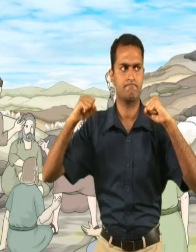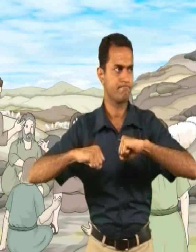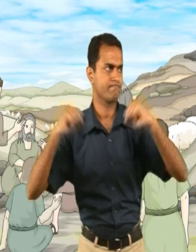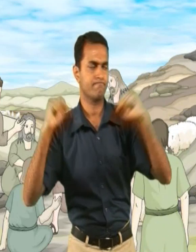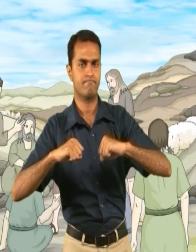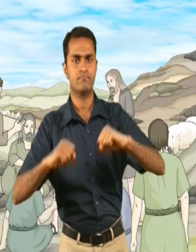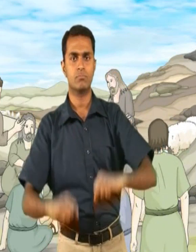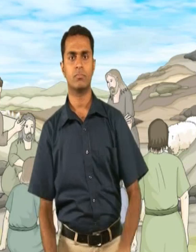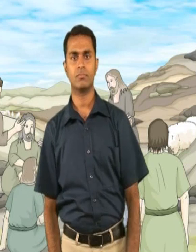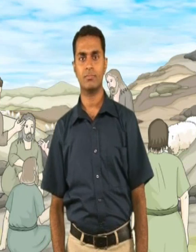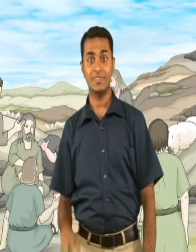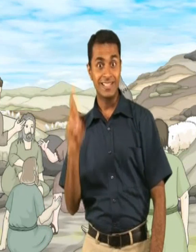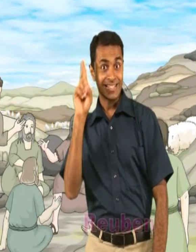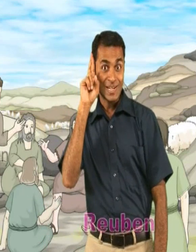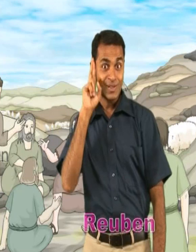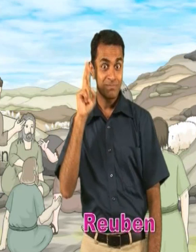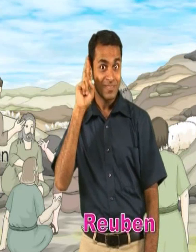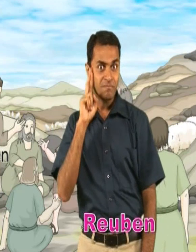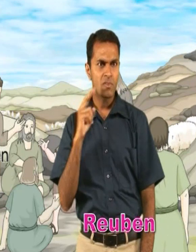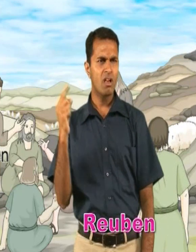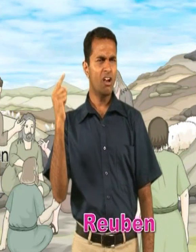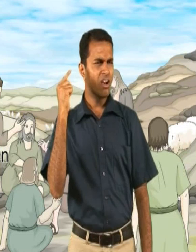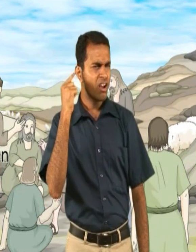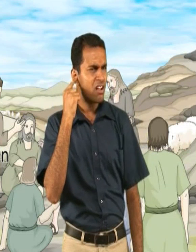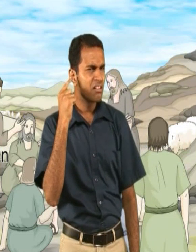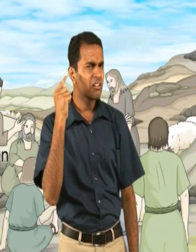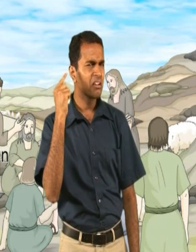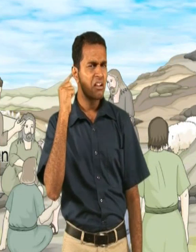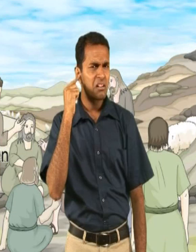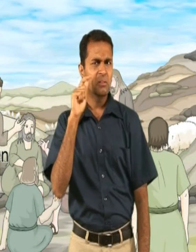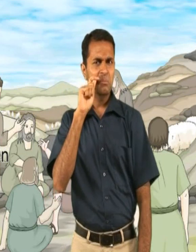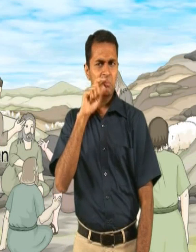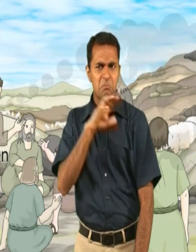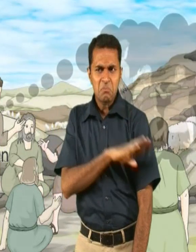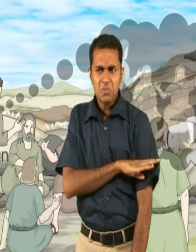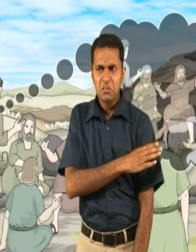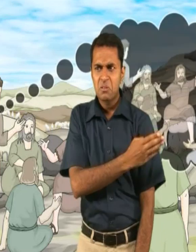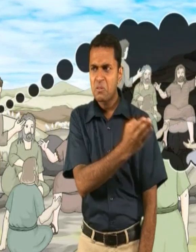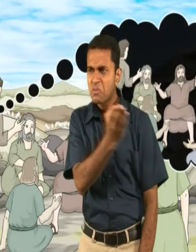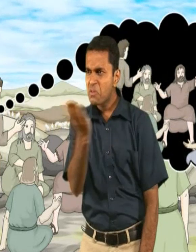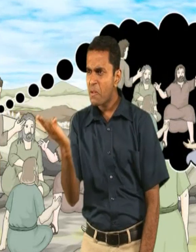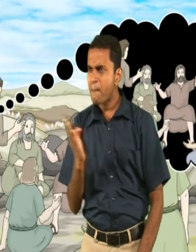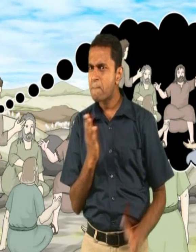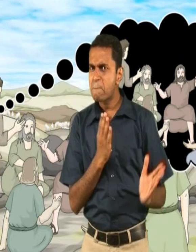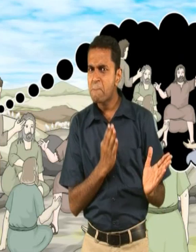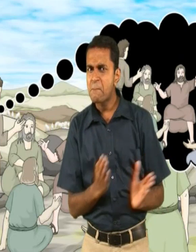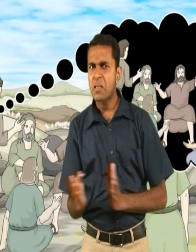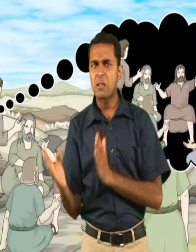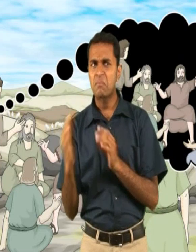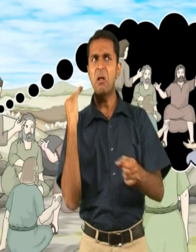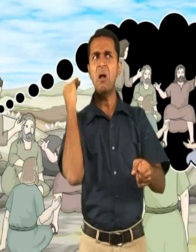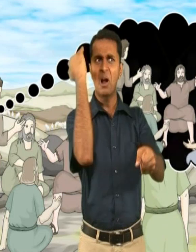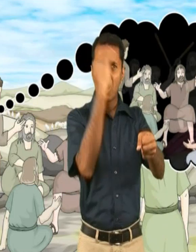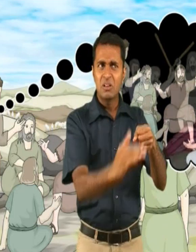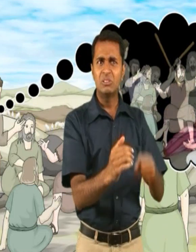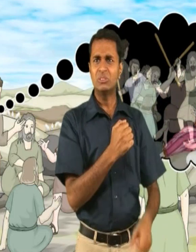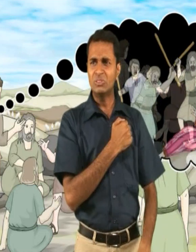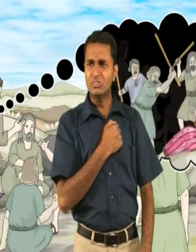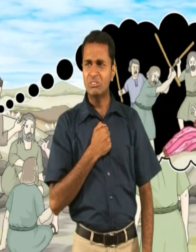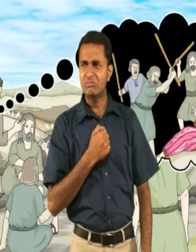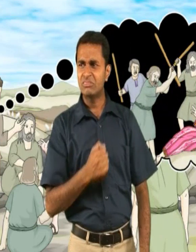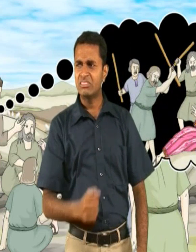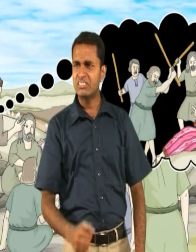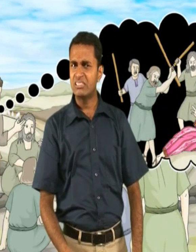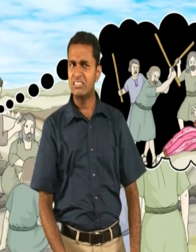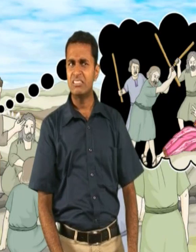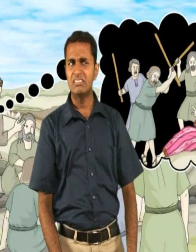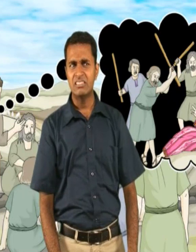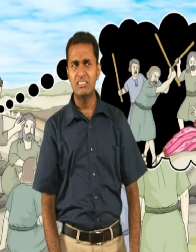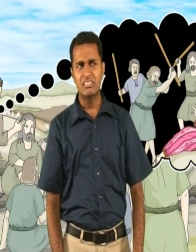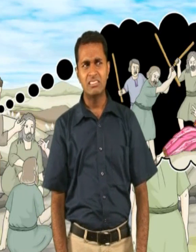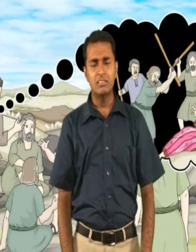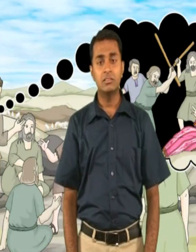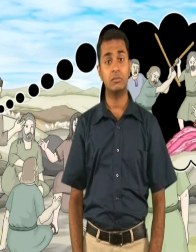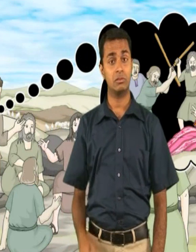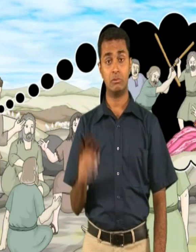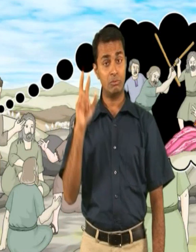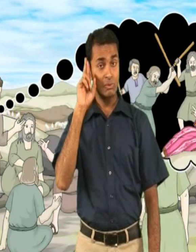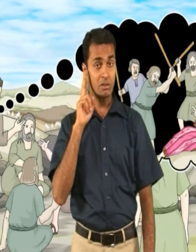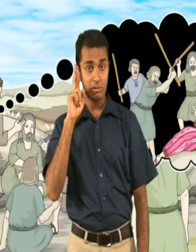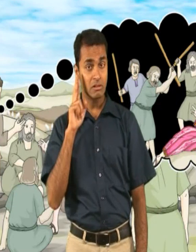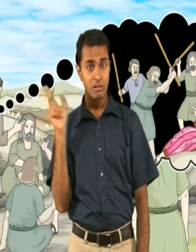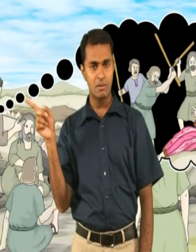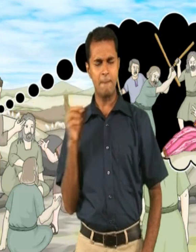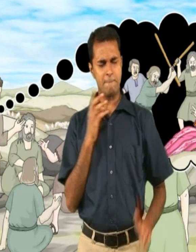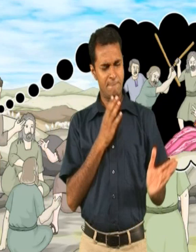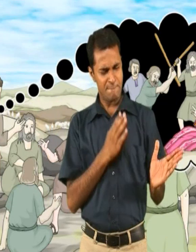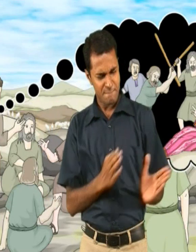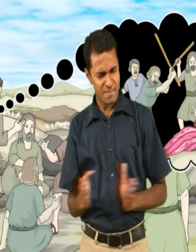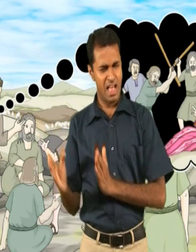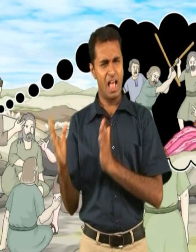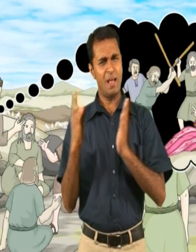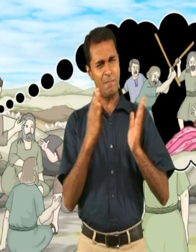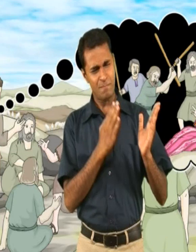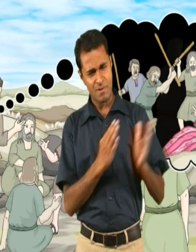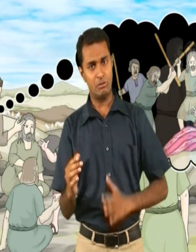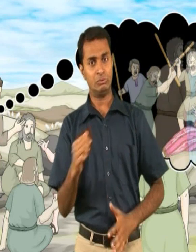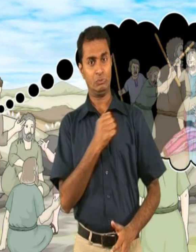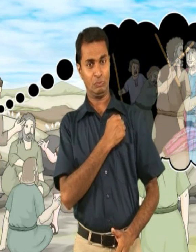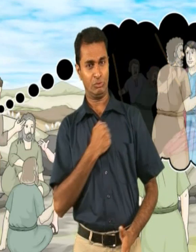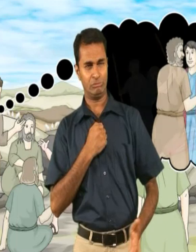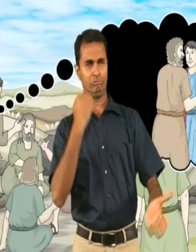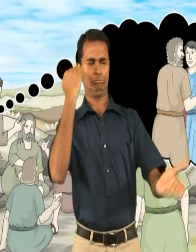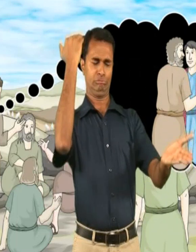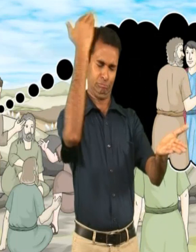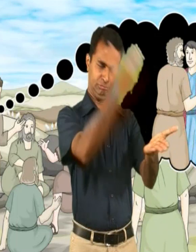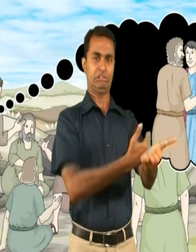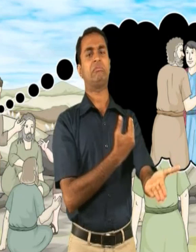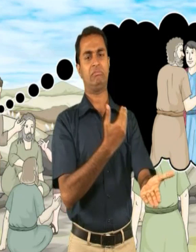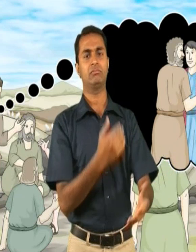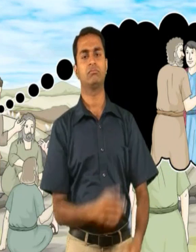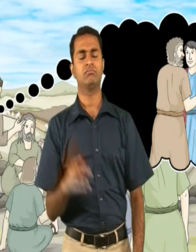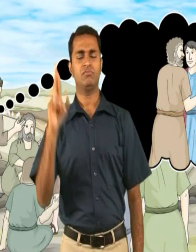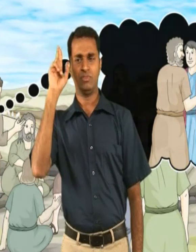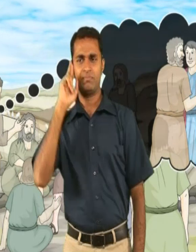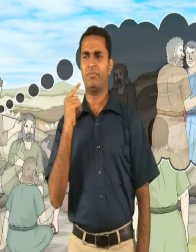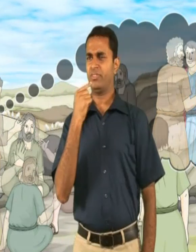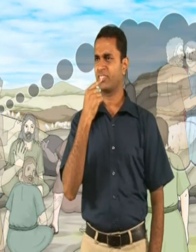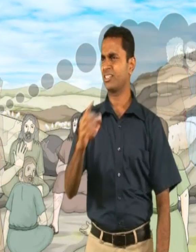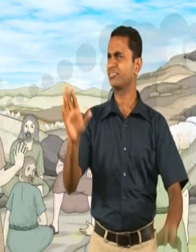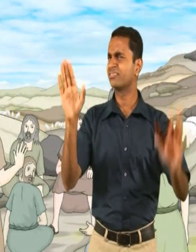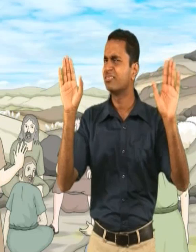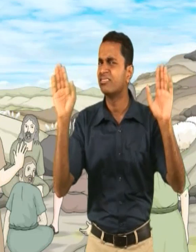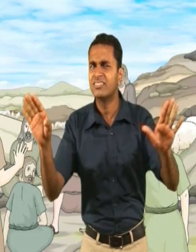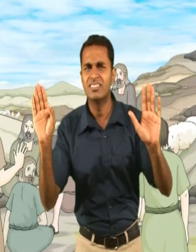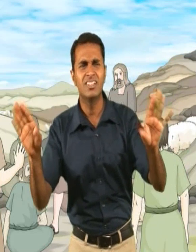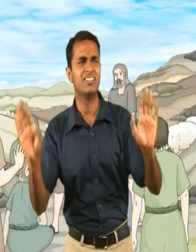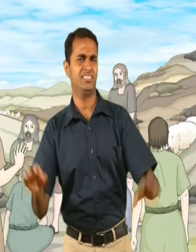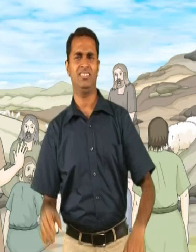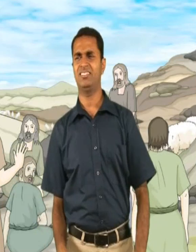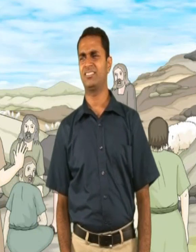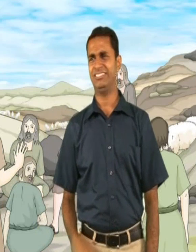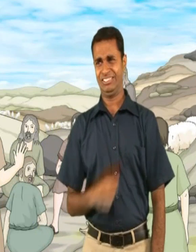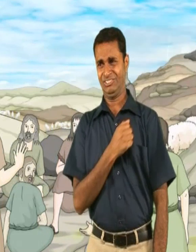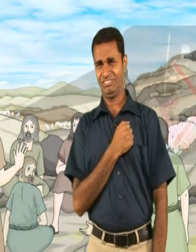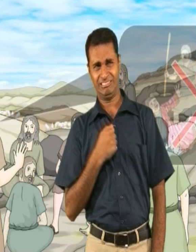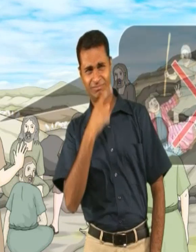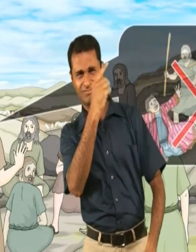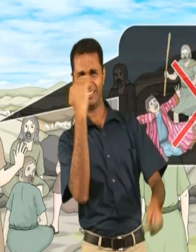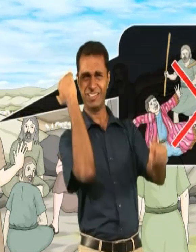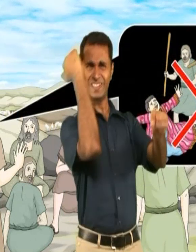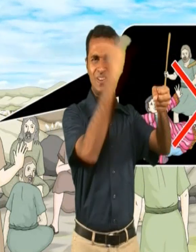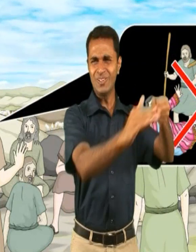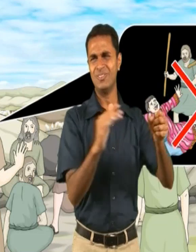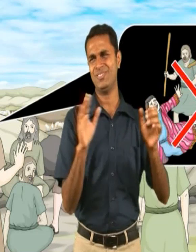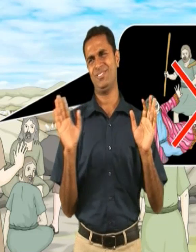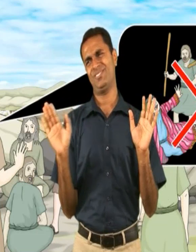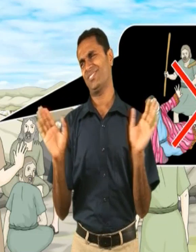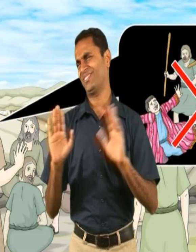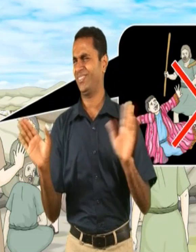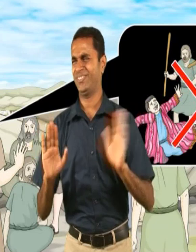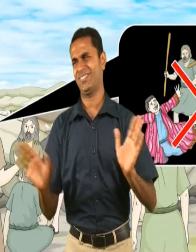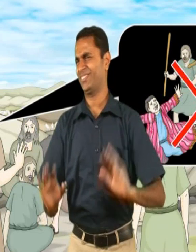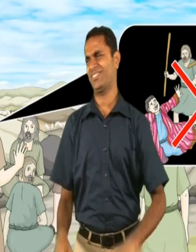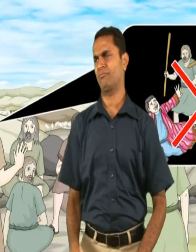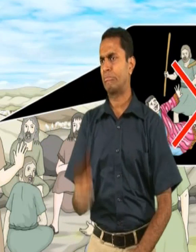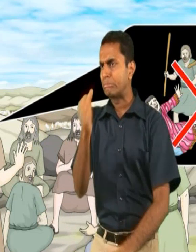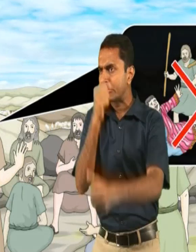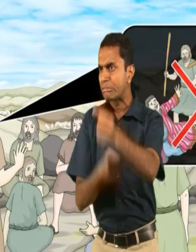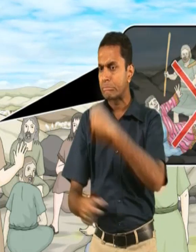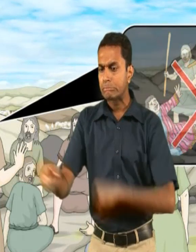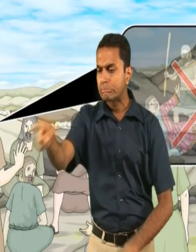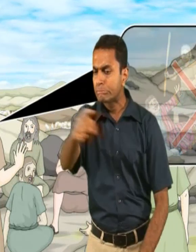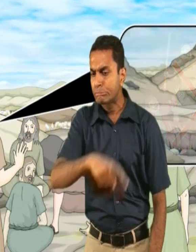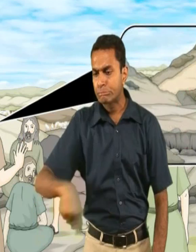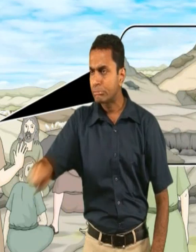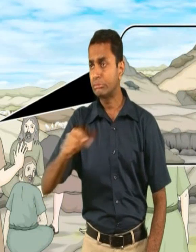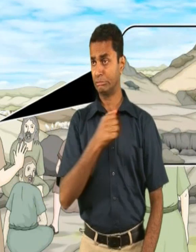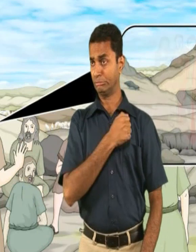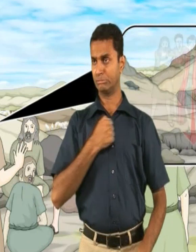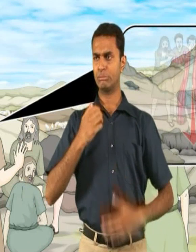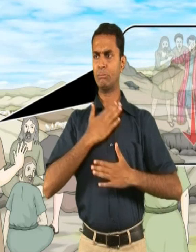When Reuben heard this, he tried to rescue Joseph from their hands. “Let us not take his life,” he said. “Do not shed his blood.